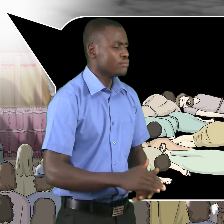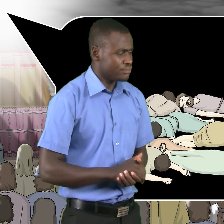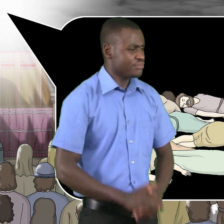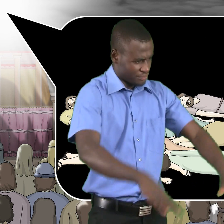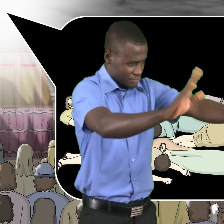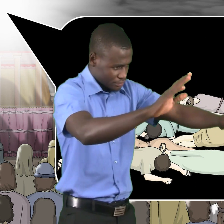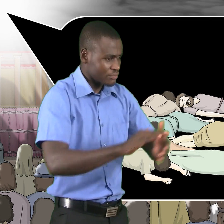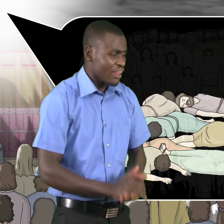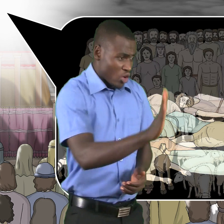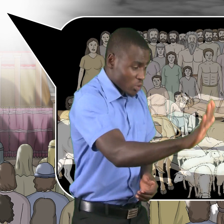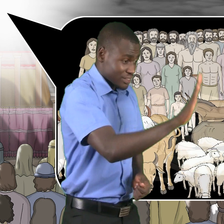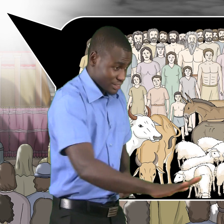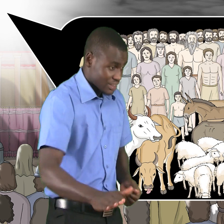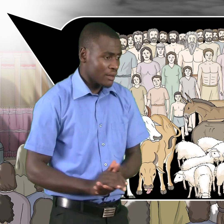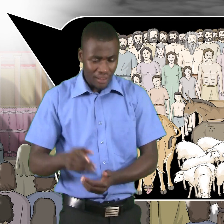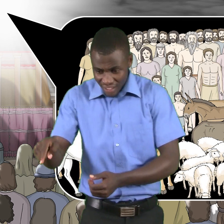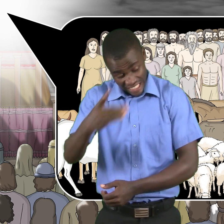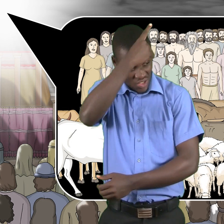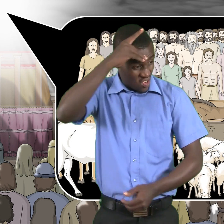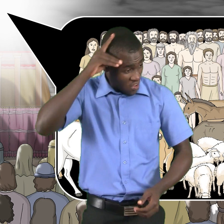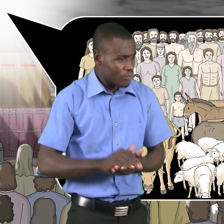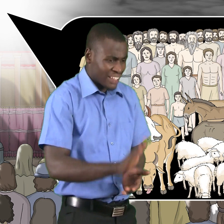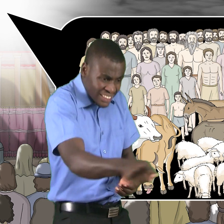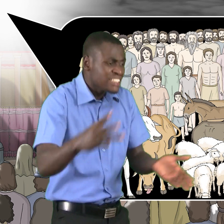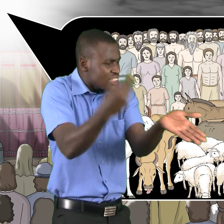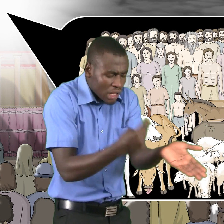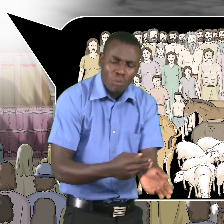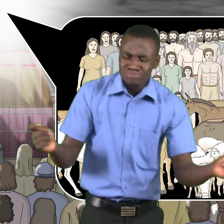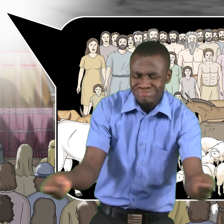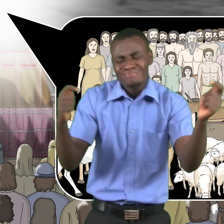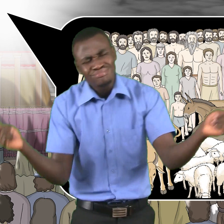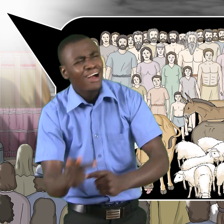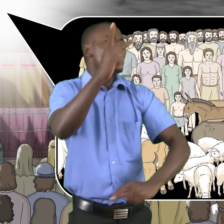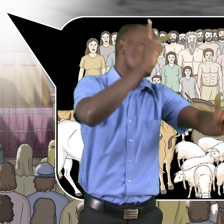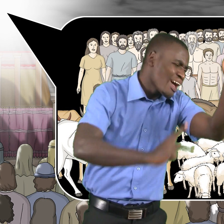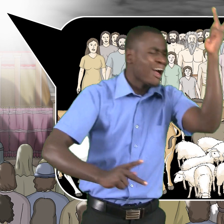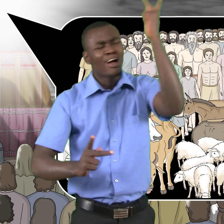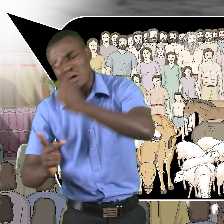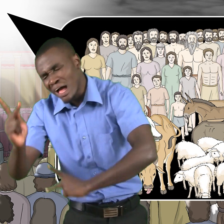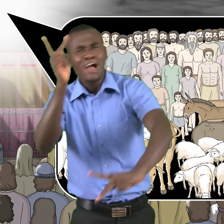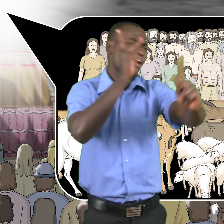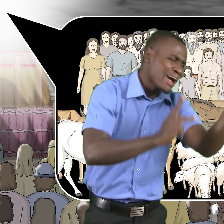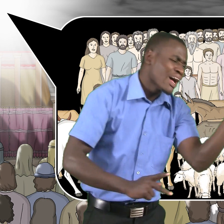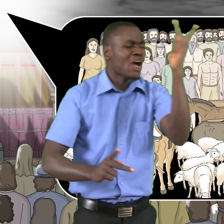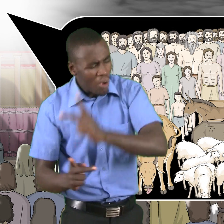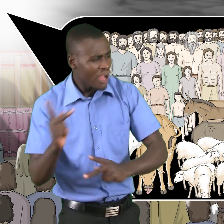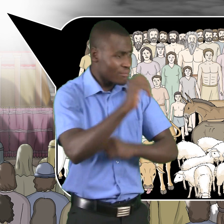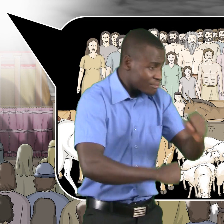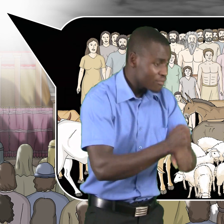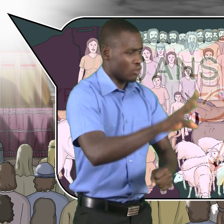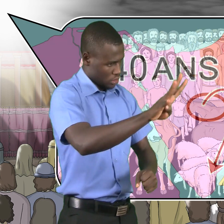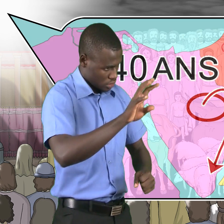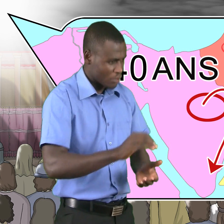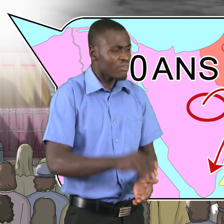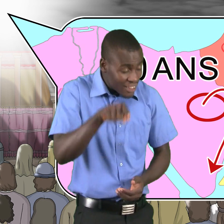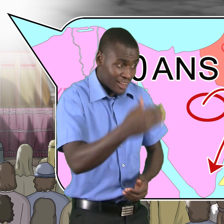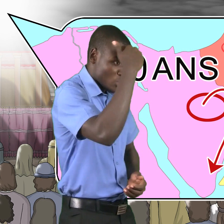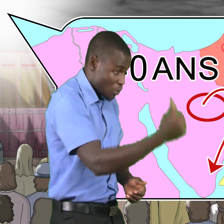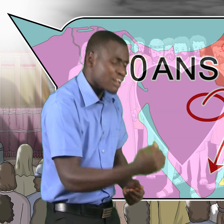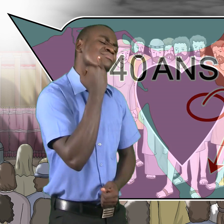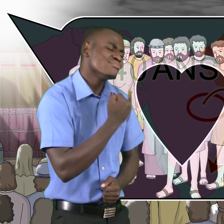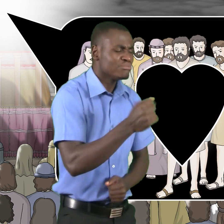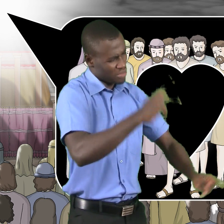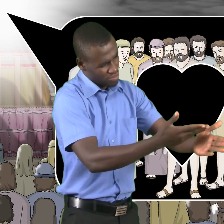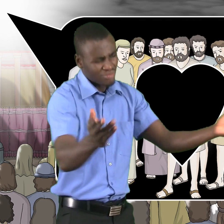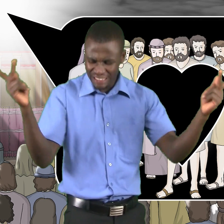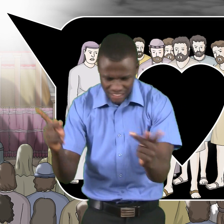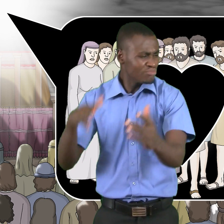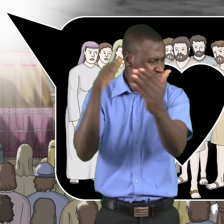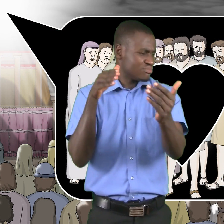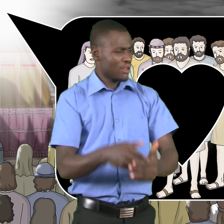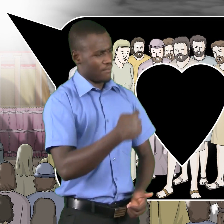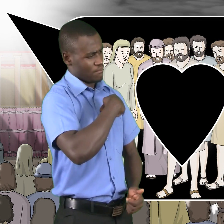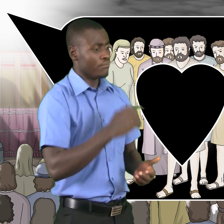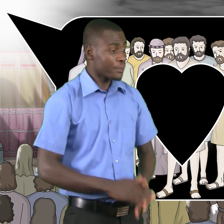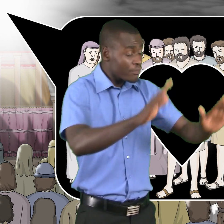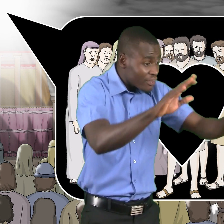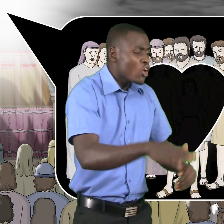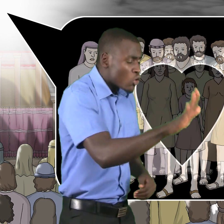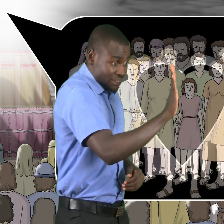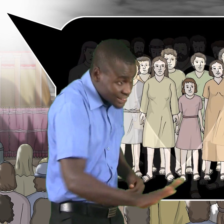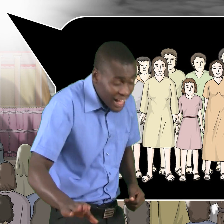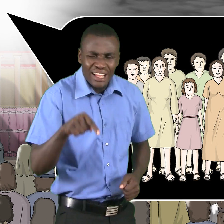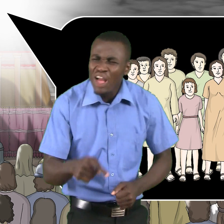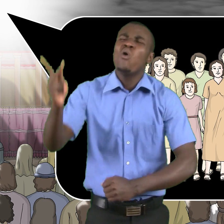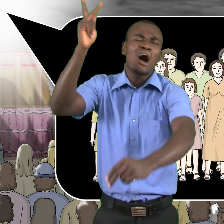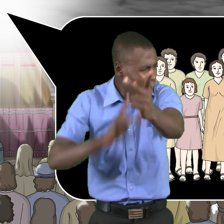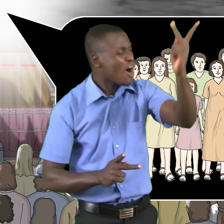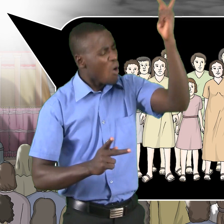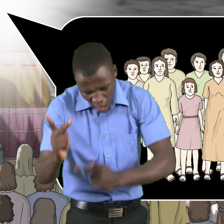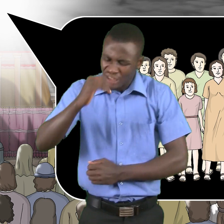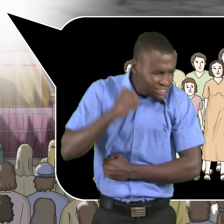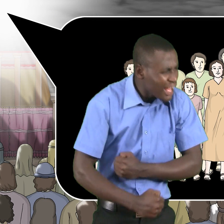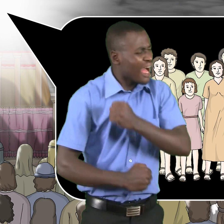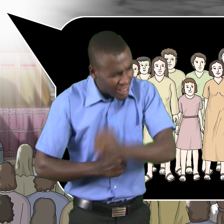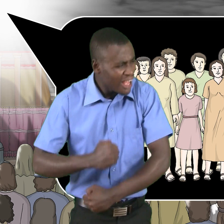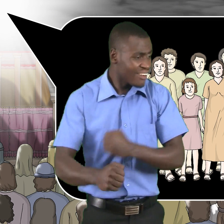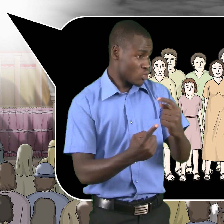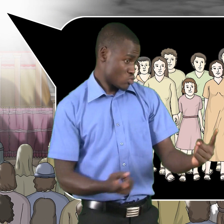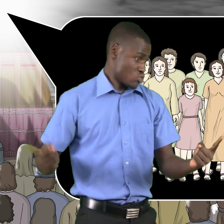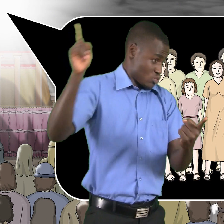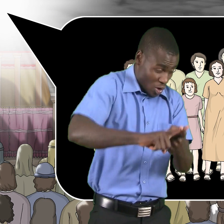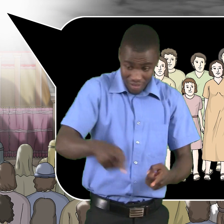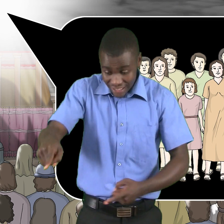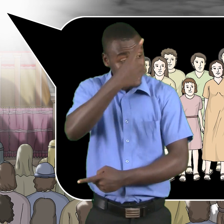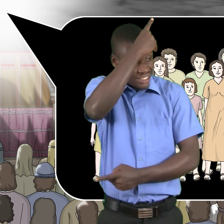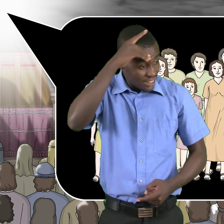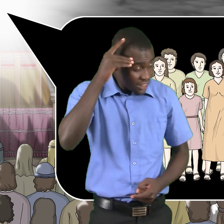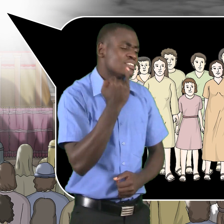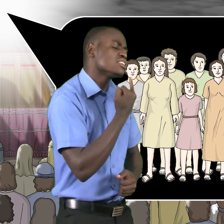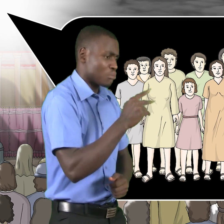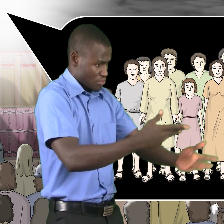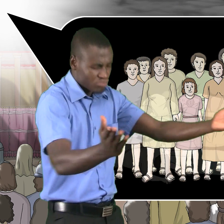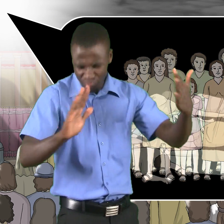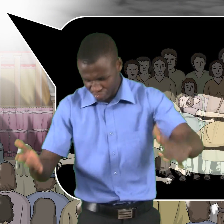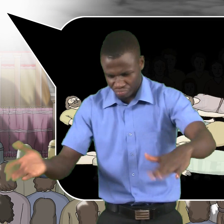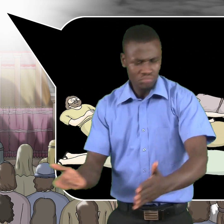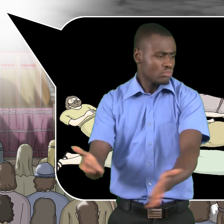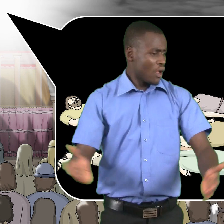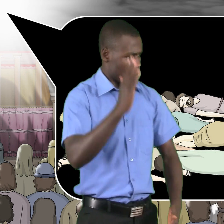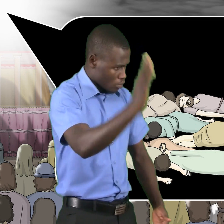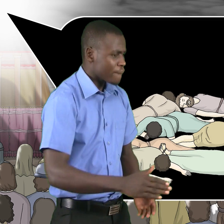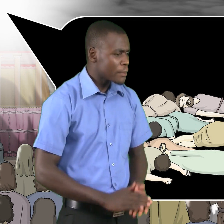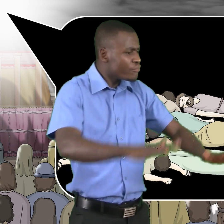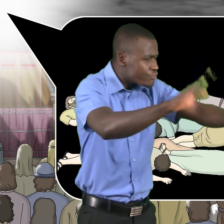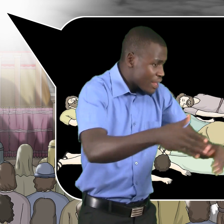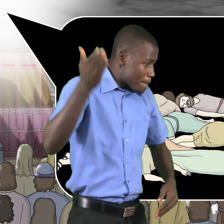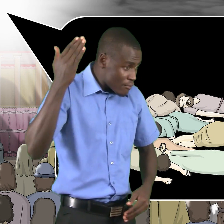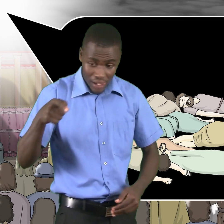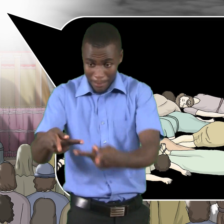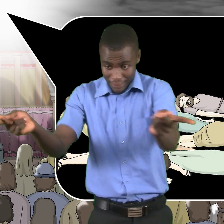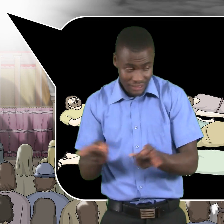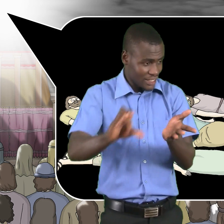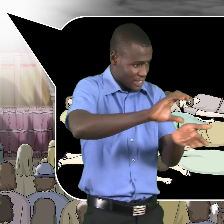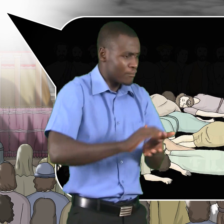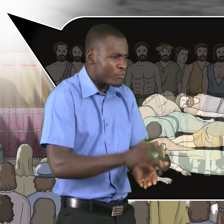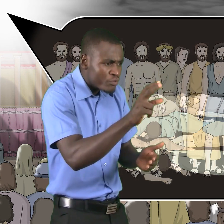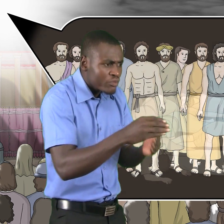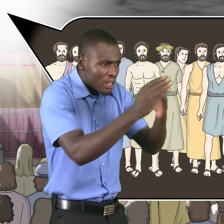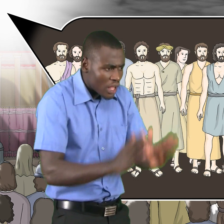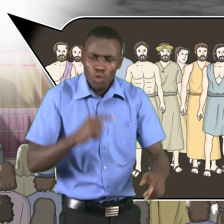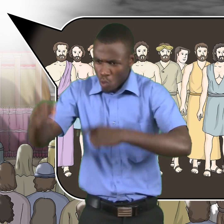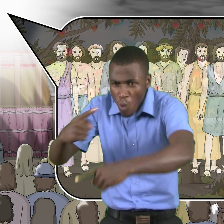Your children will be shepherds in the wilderness for forty years, and they will suffer for your unfaithfulness until the last of your bodies lies in the wilderness.